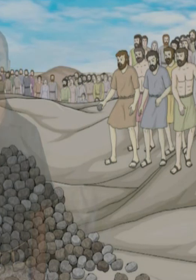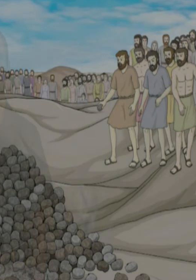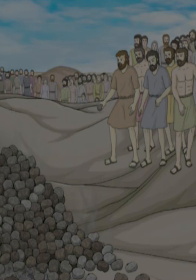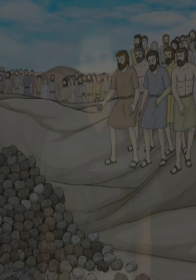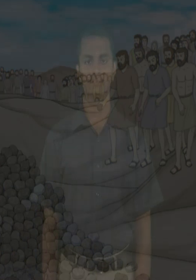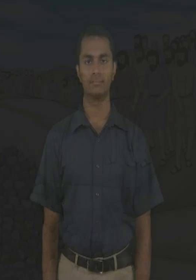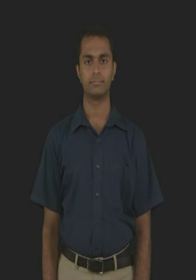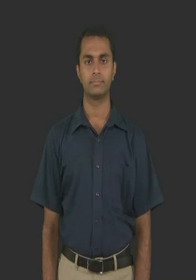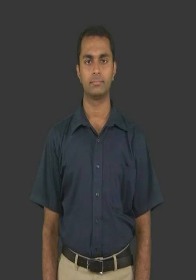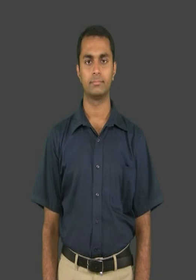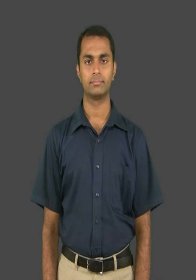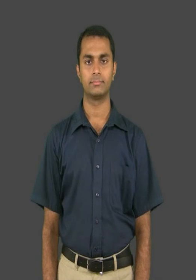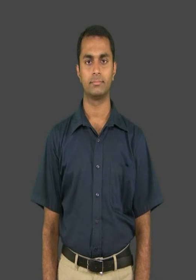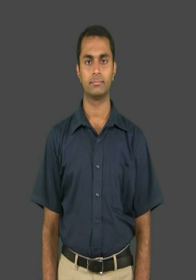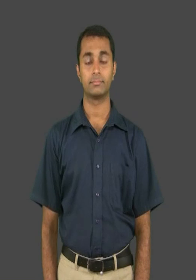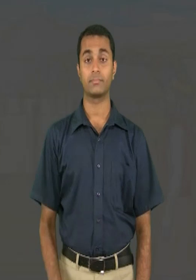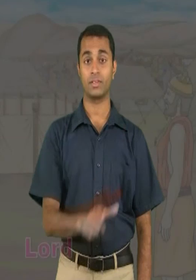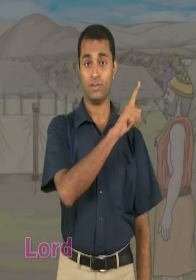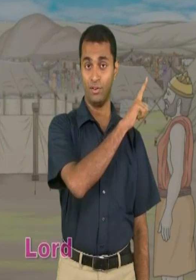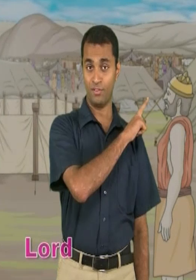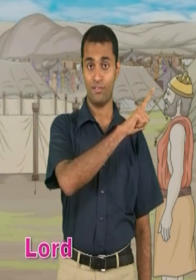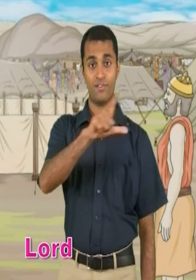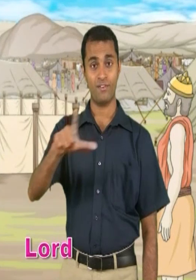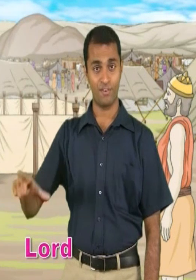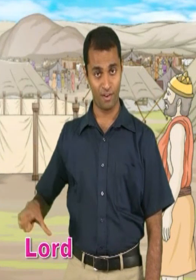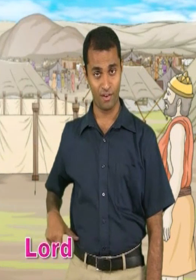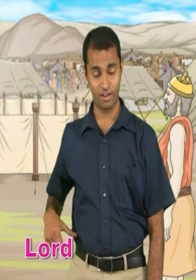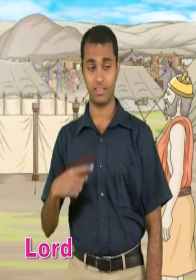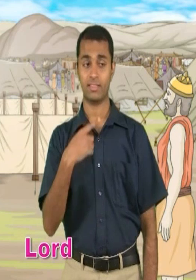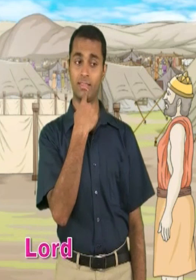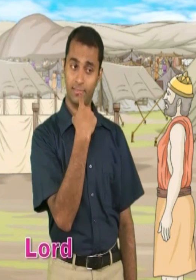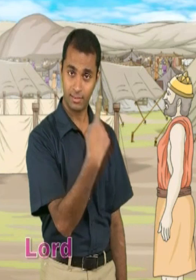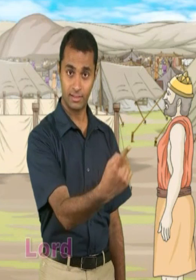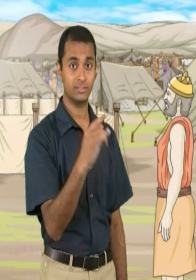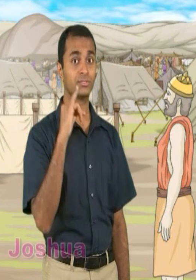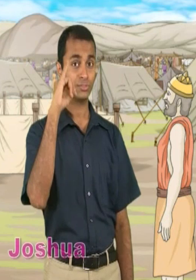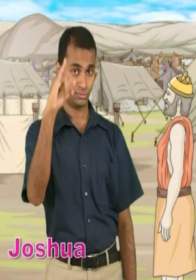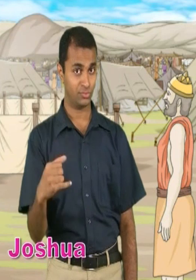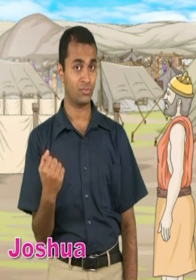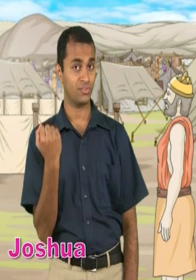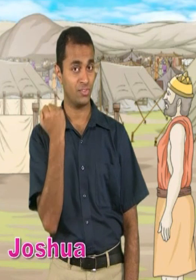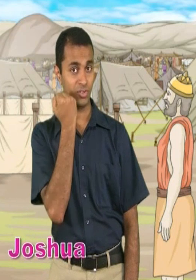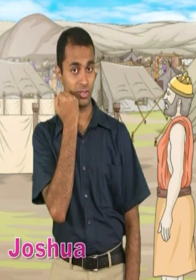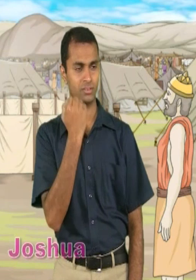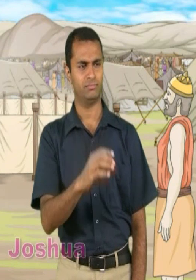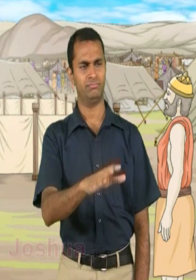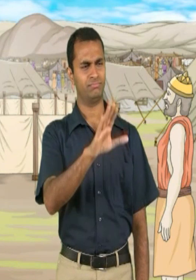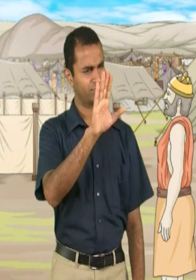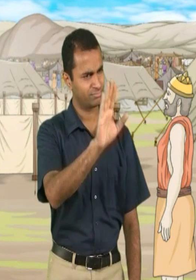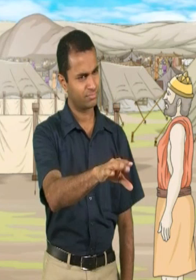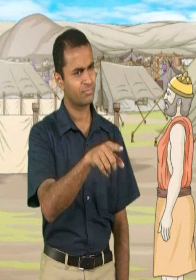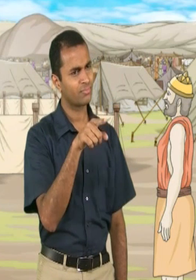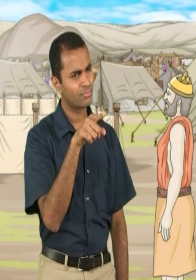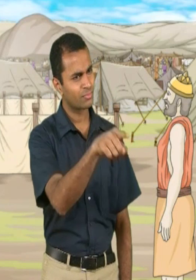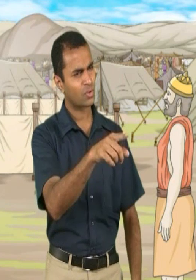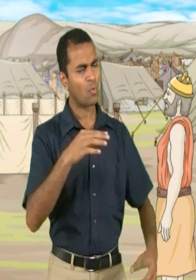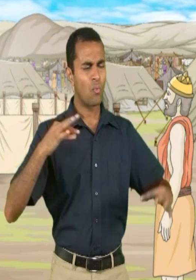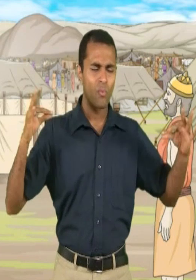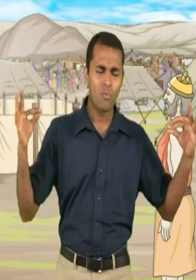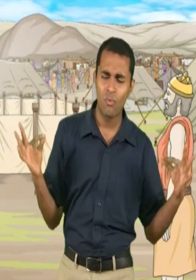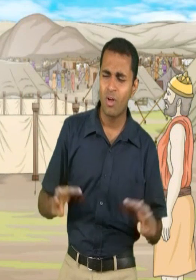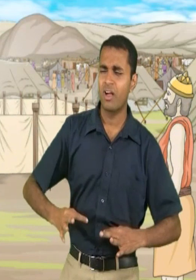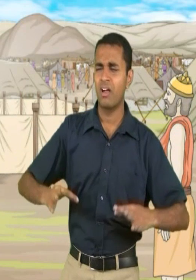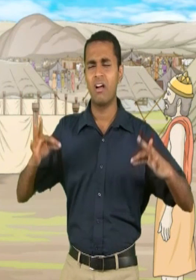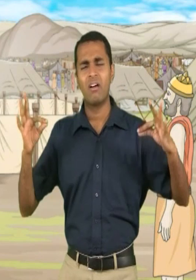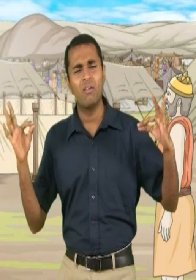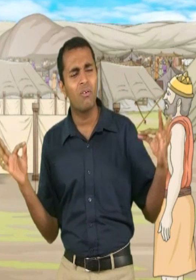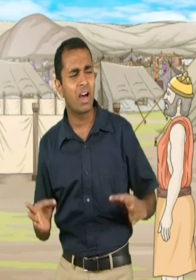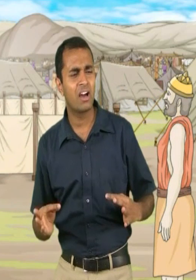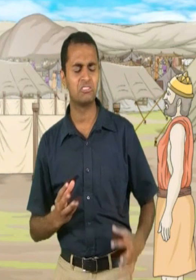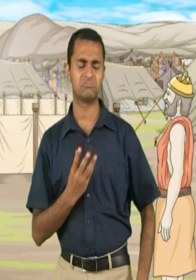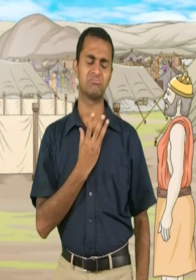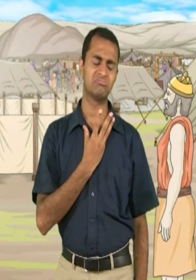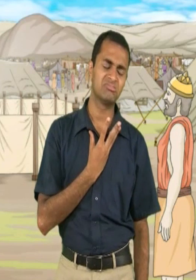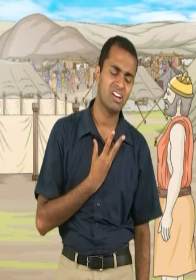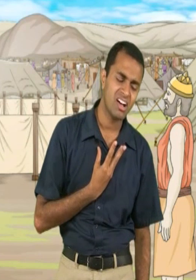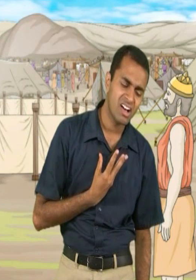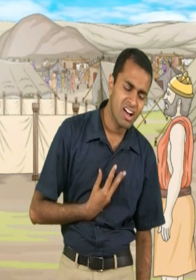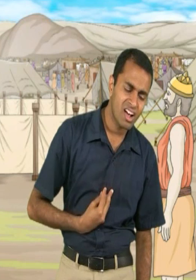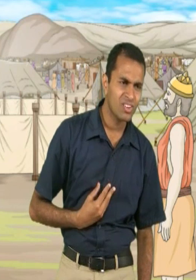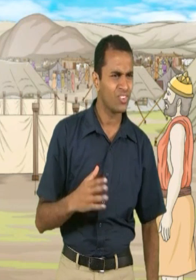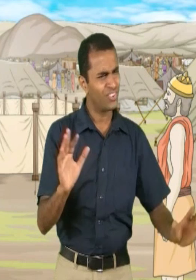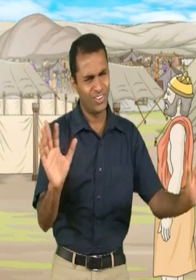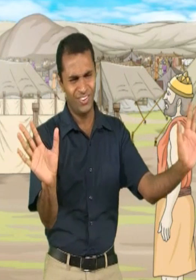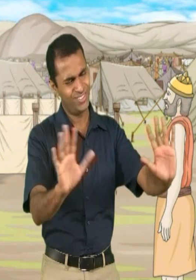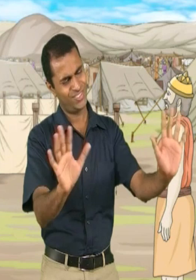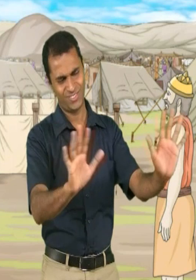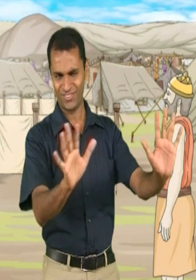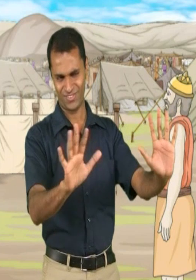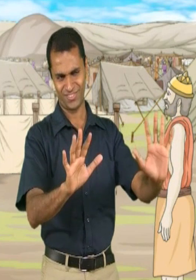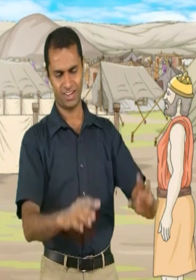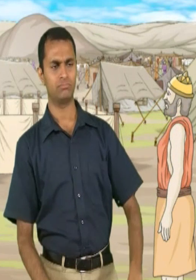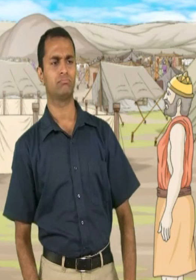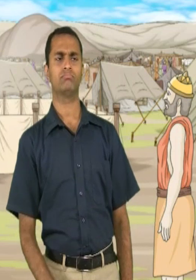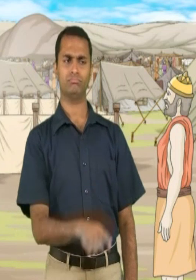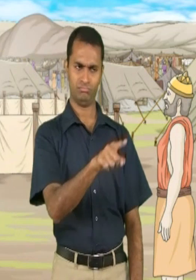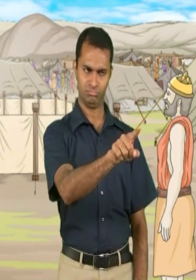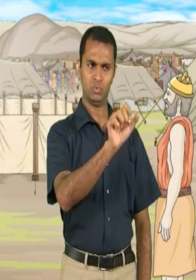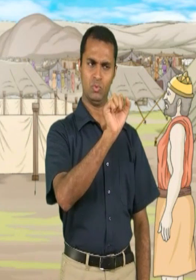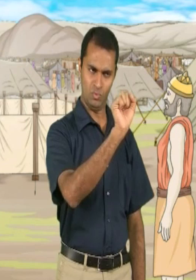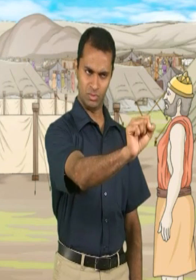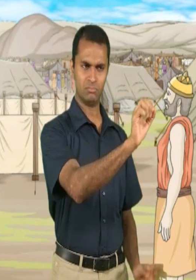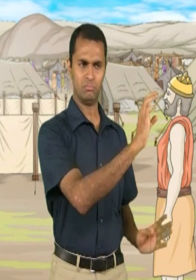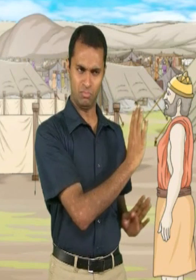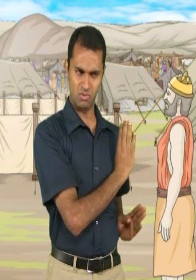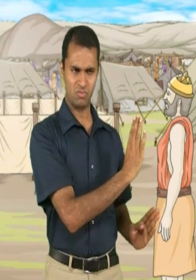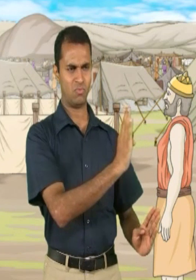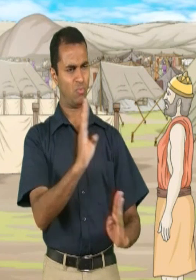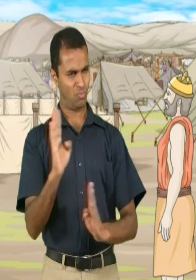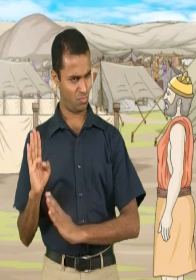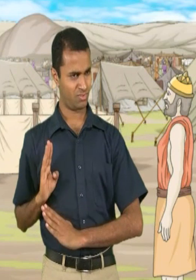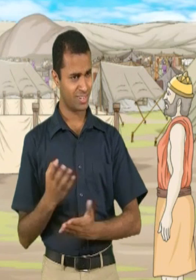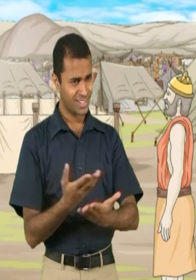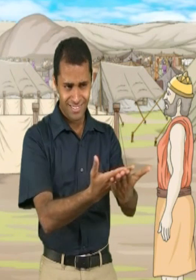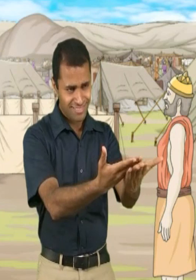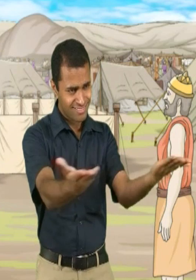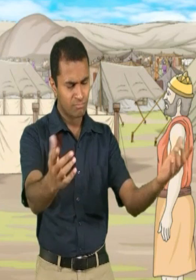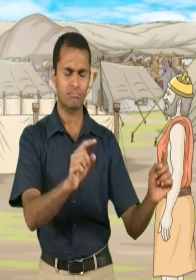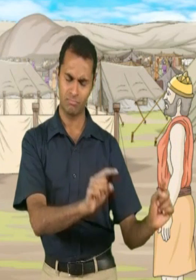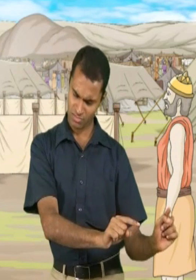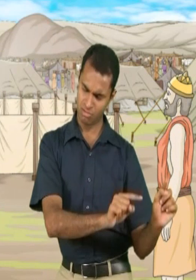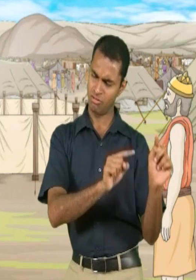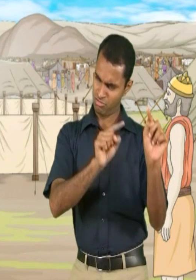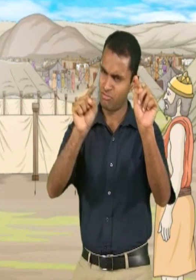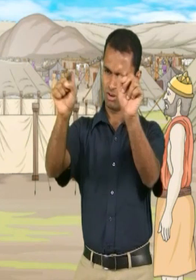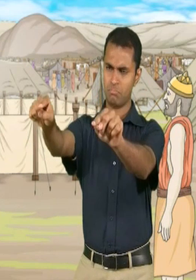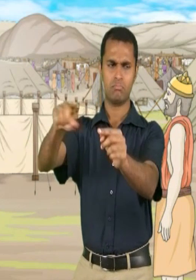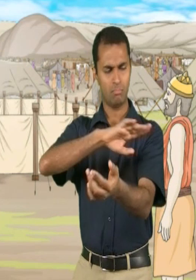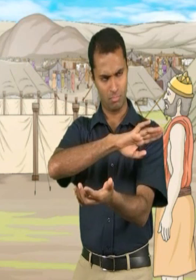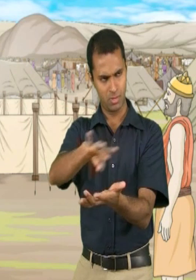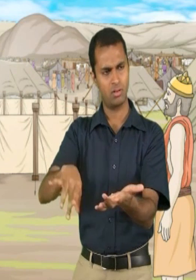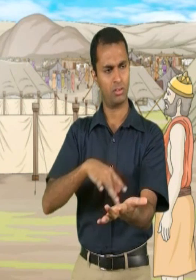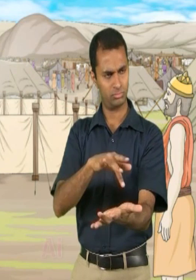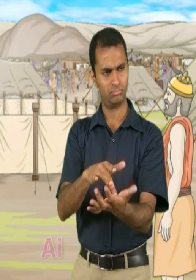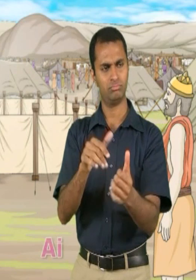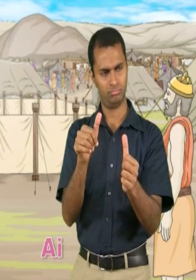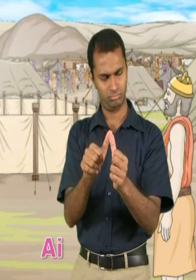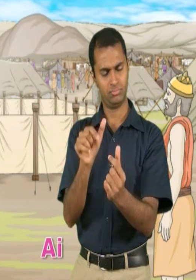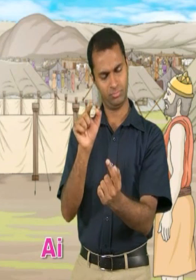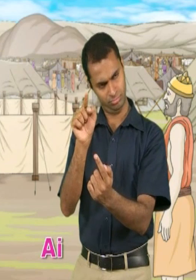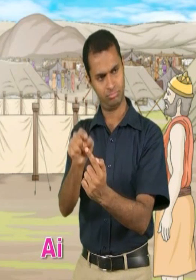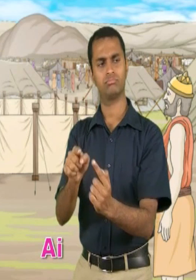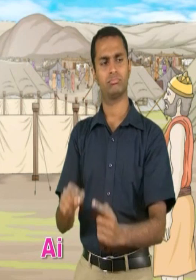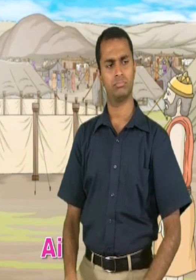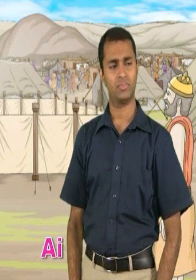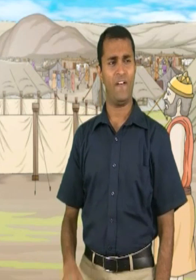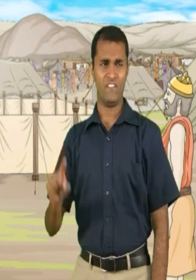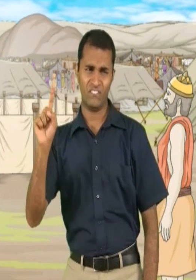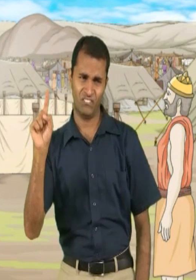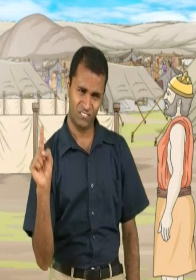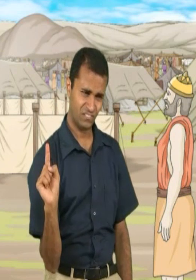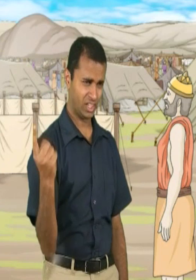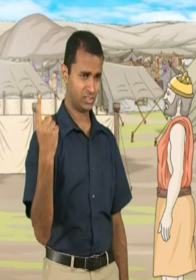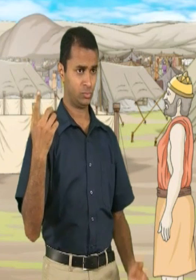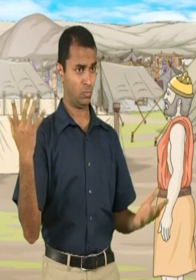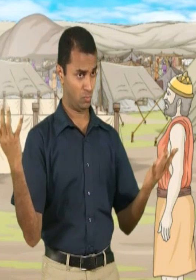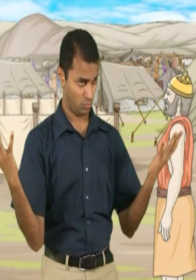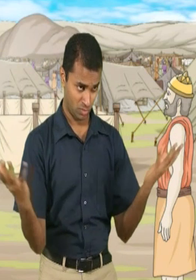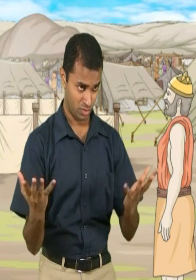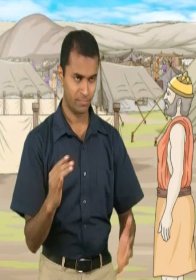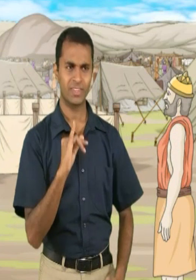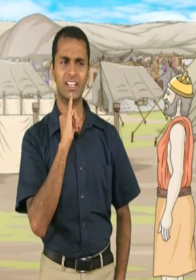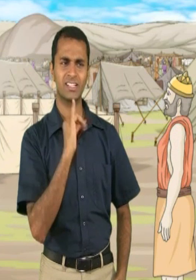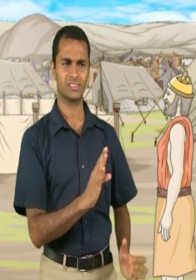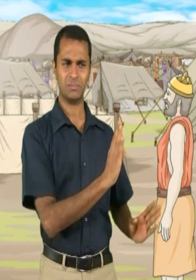Then the LORD said to Joshua, “Do not be afraid or discouraged.